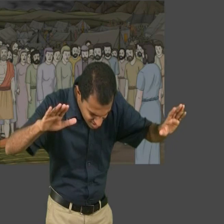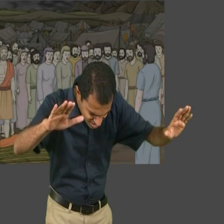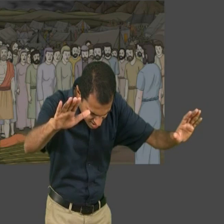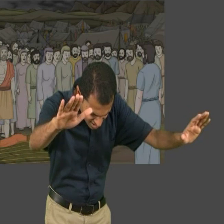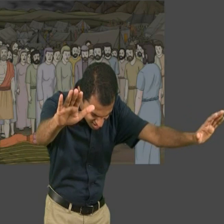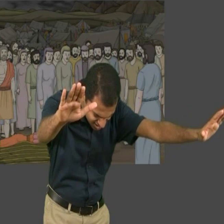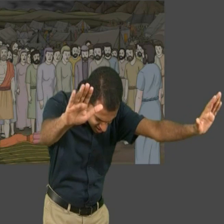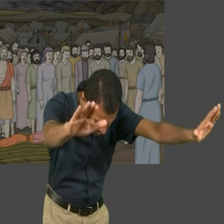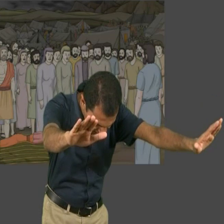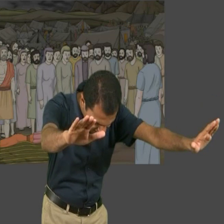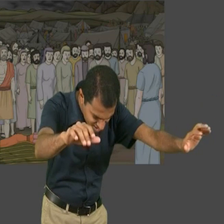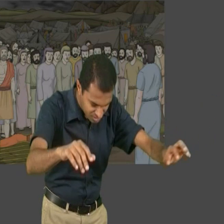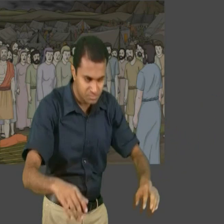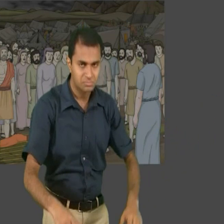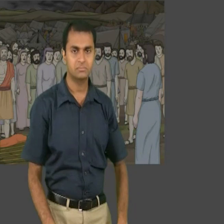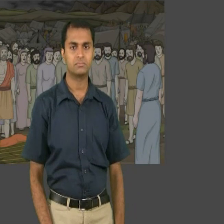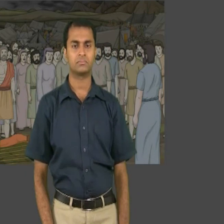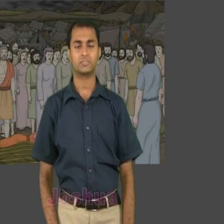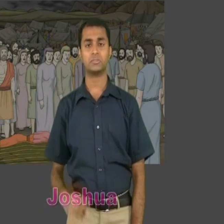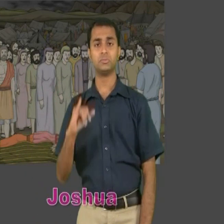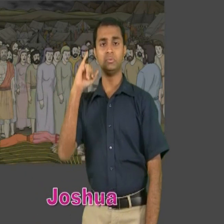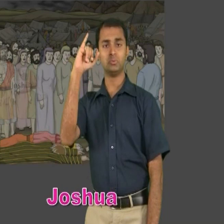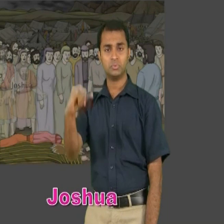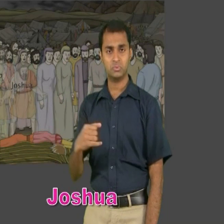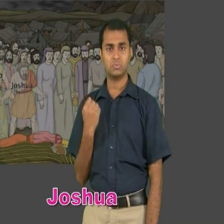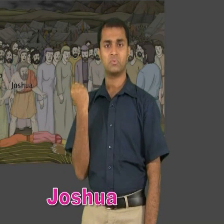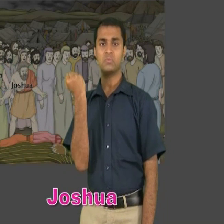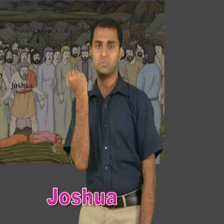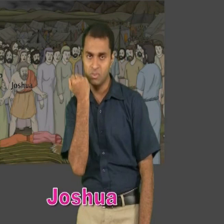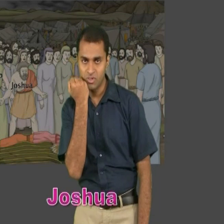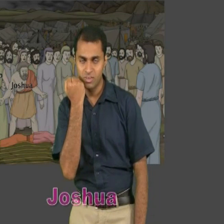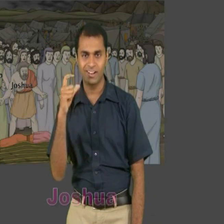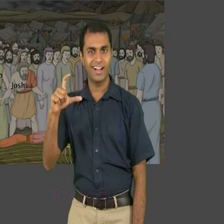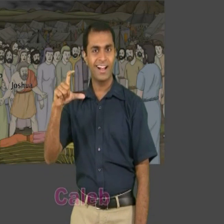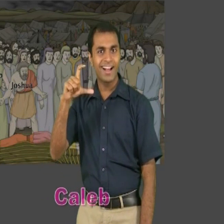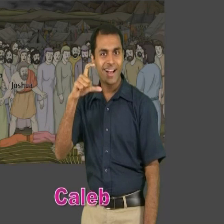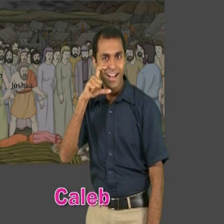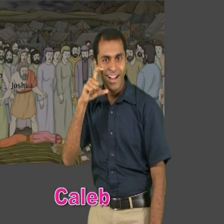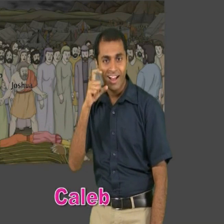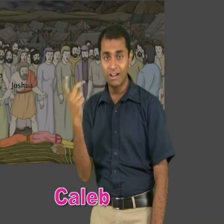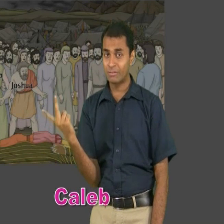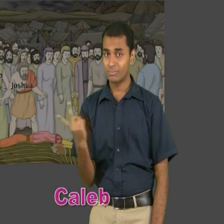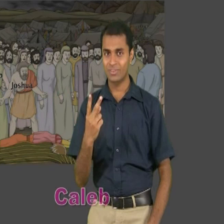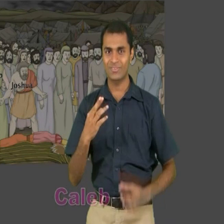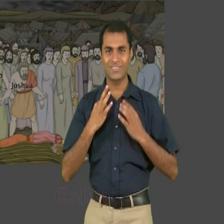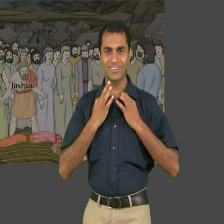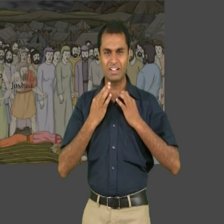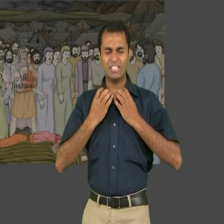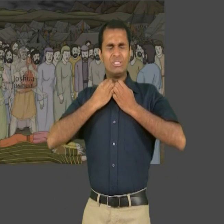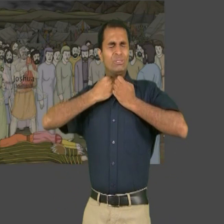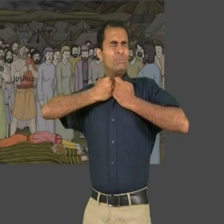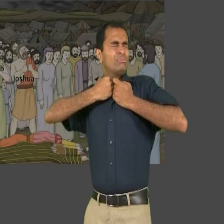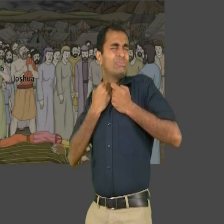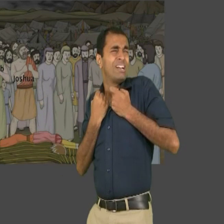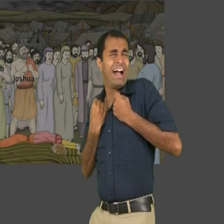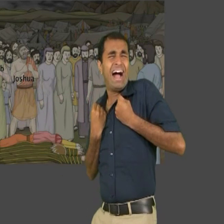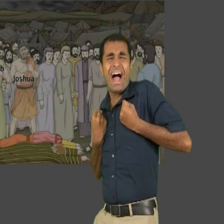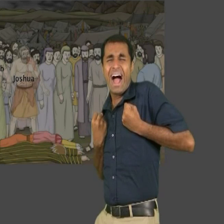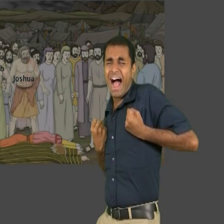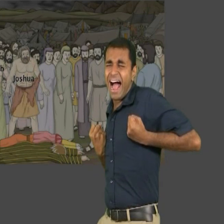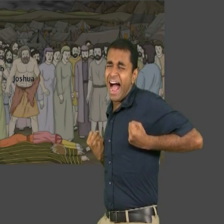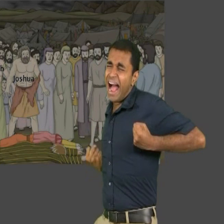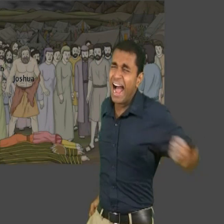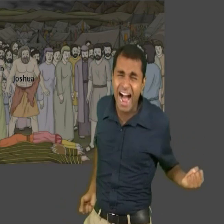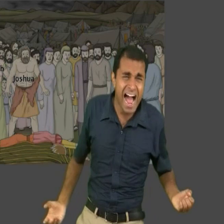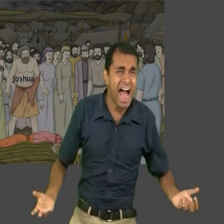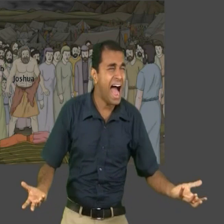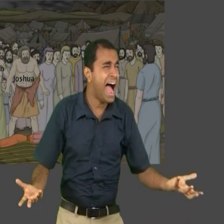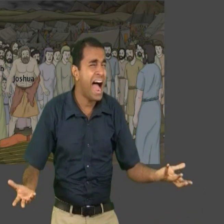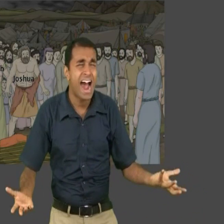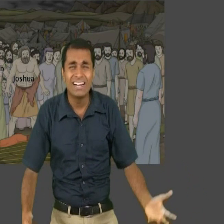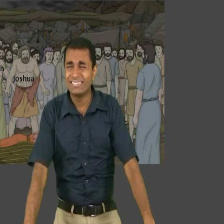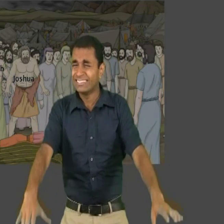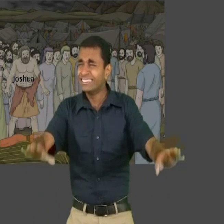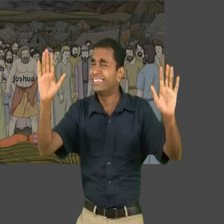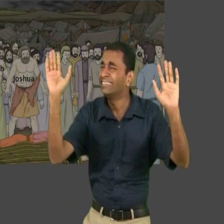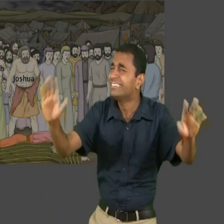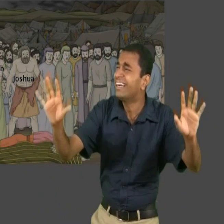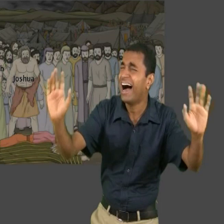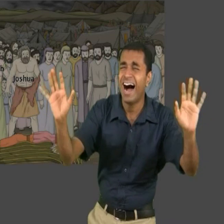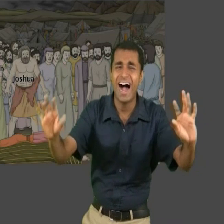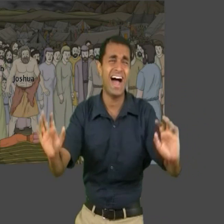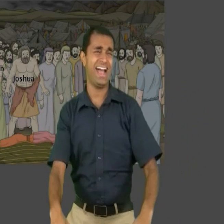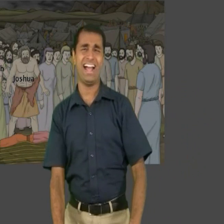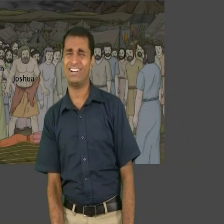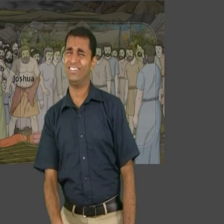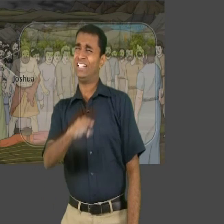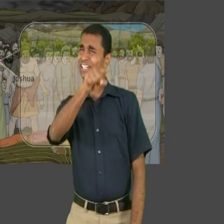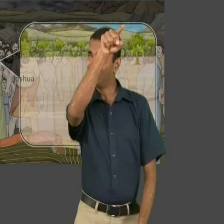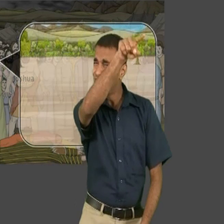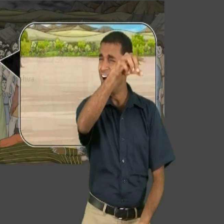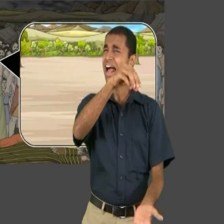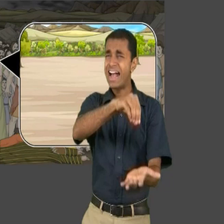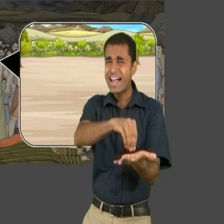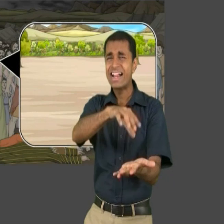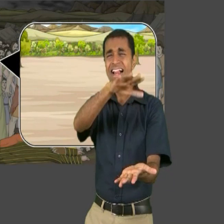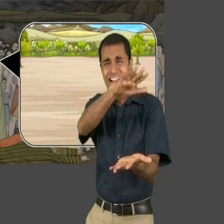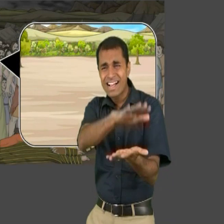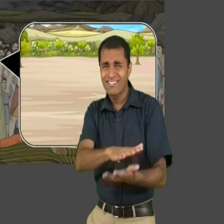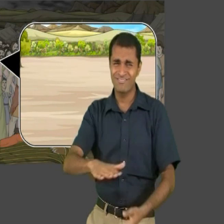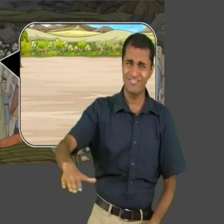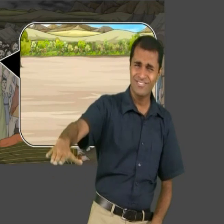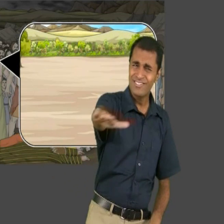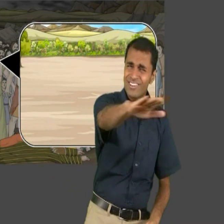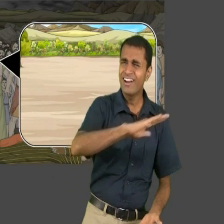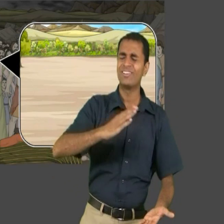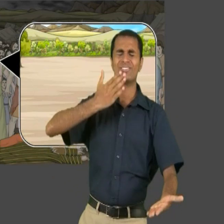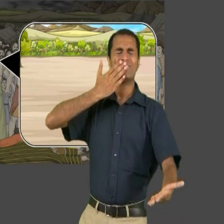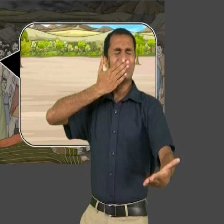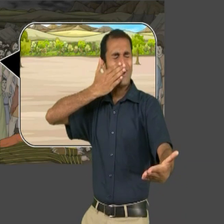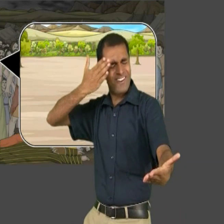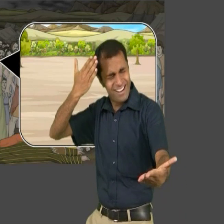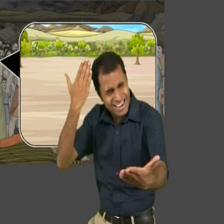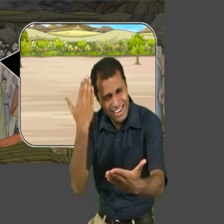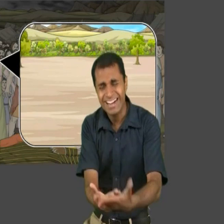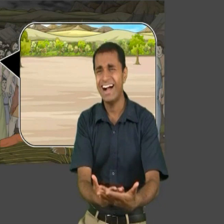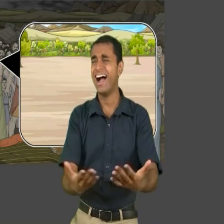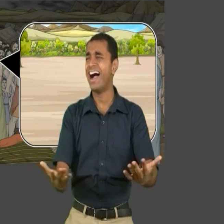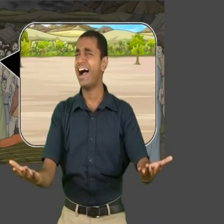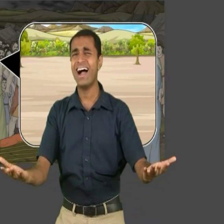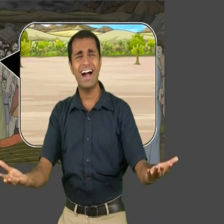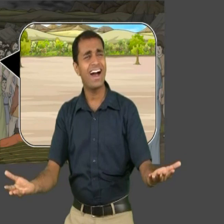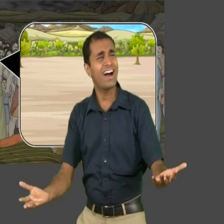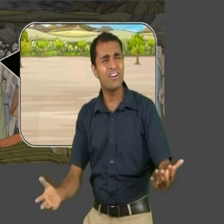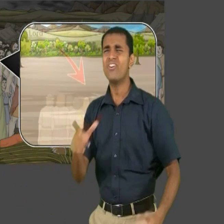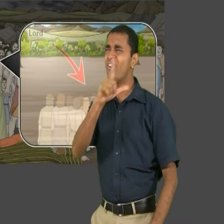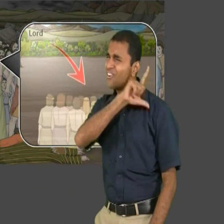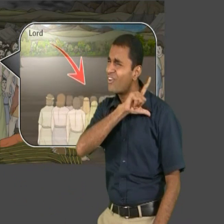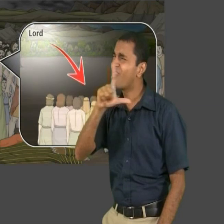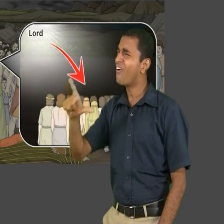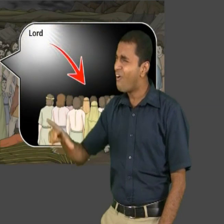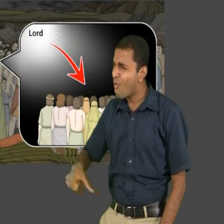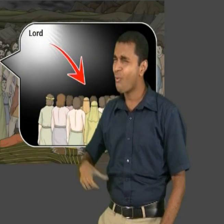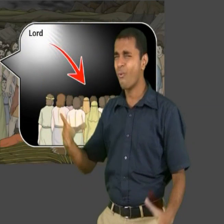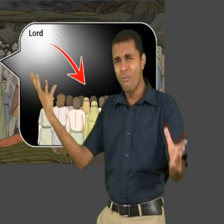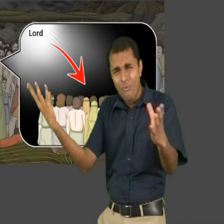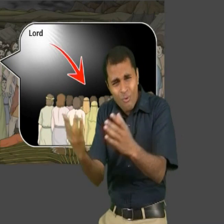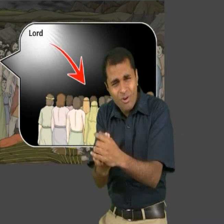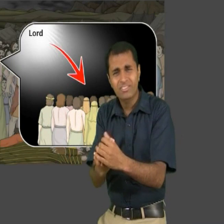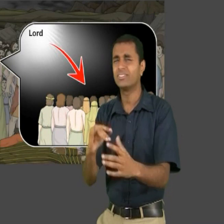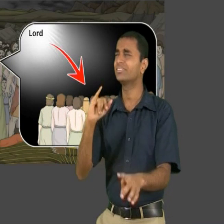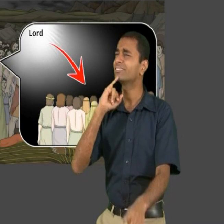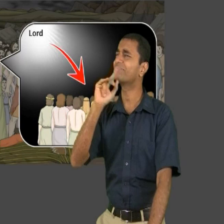Joshua son of Nun and Caleb son of Jephunneh, who were among those who had spied out the land, tore their clothes and said to the whole congregation of Israel, “The land we passed through and explored is an exceedingly good land.